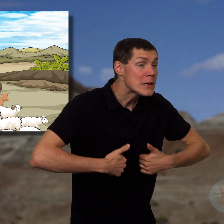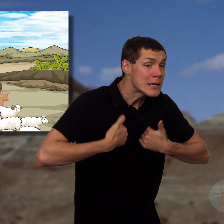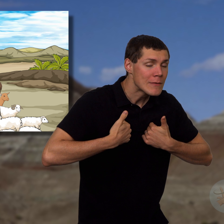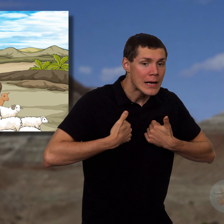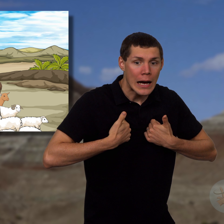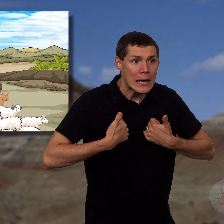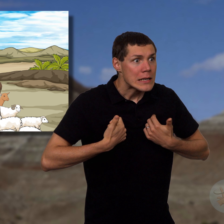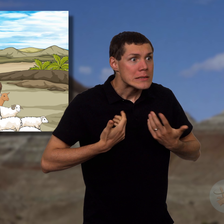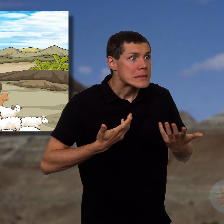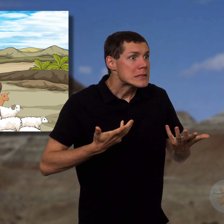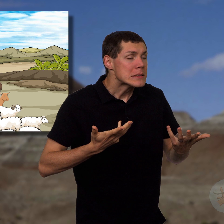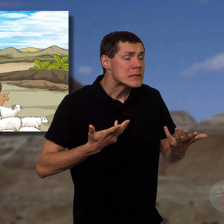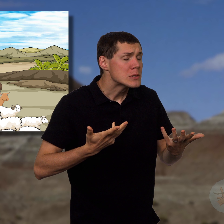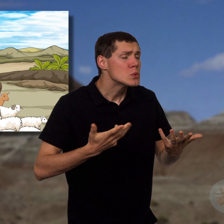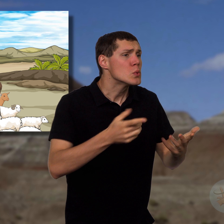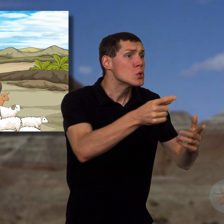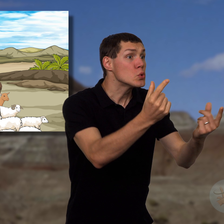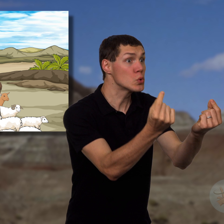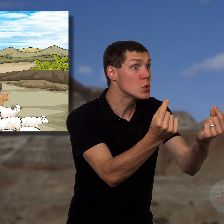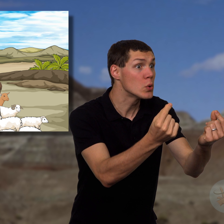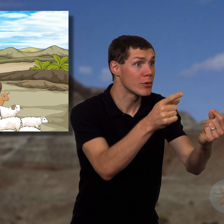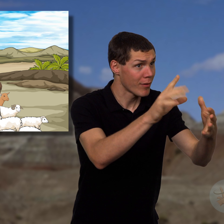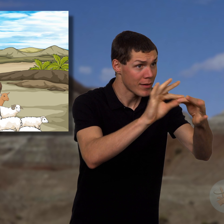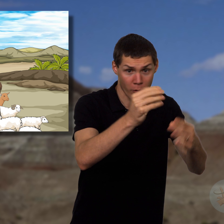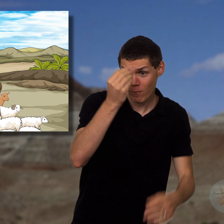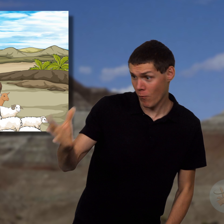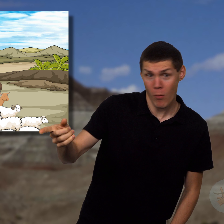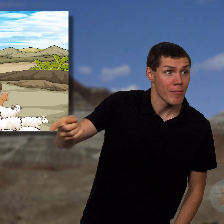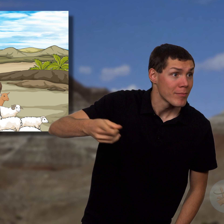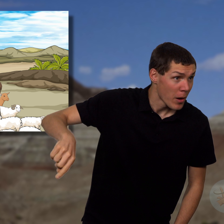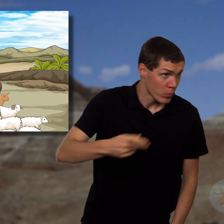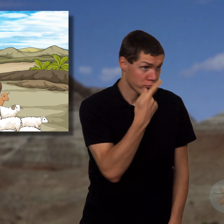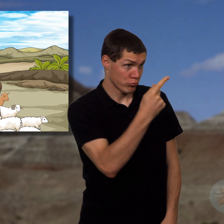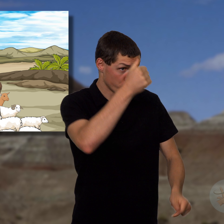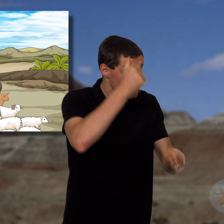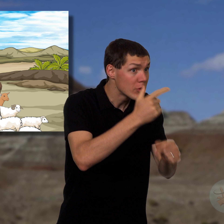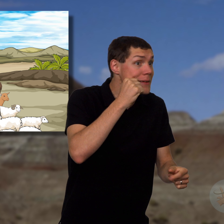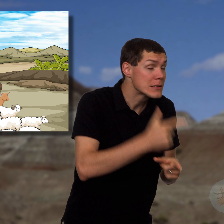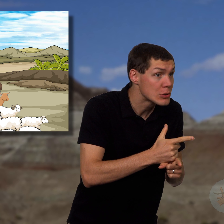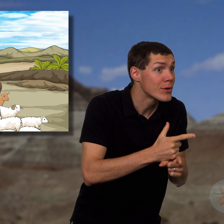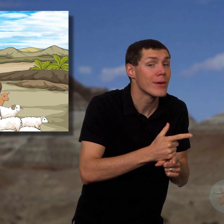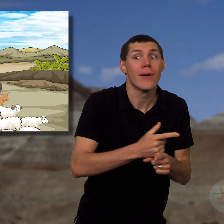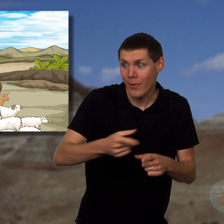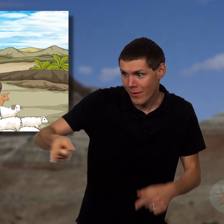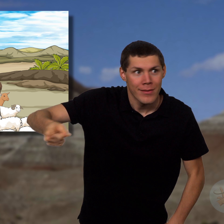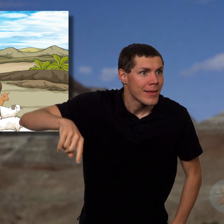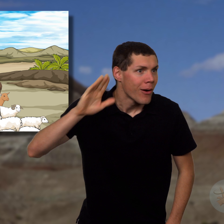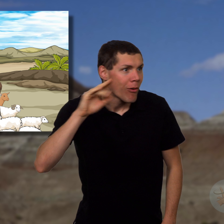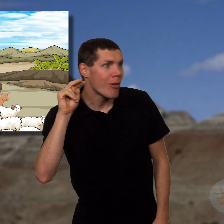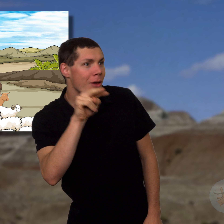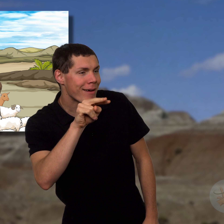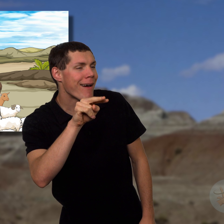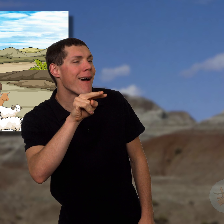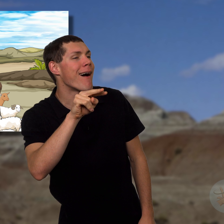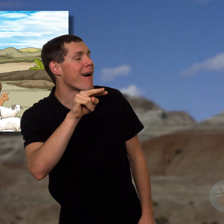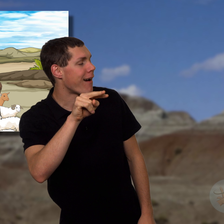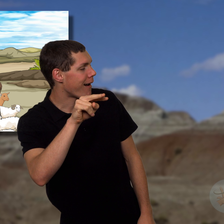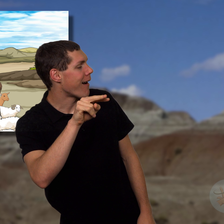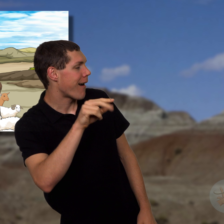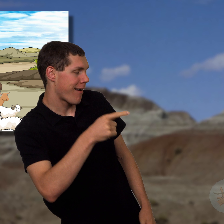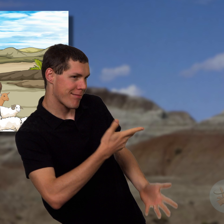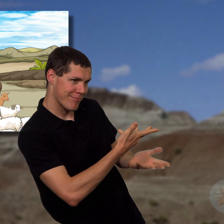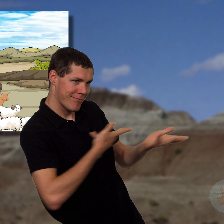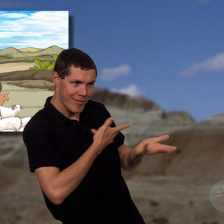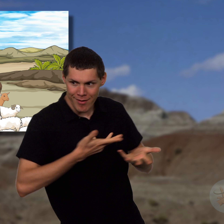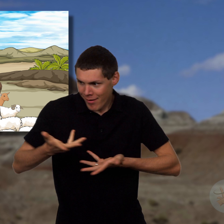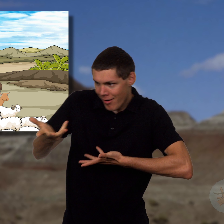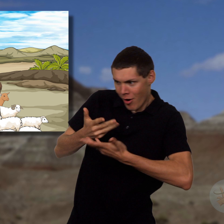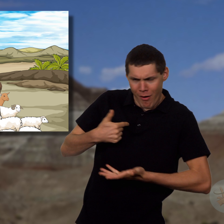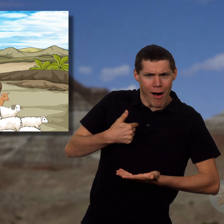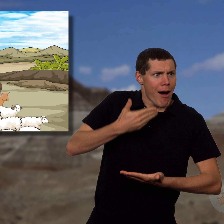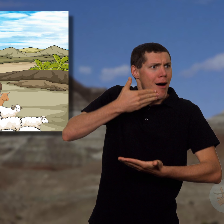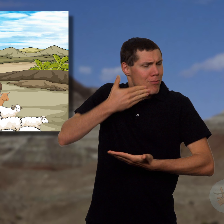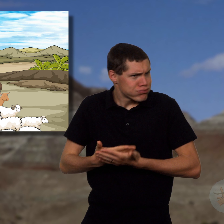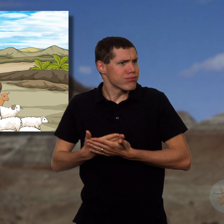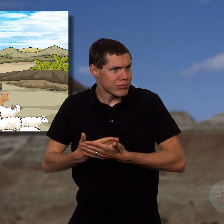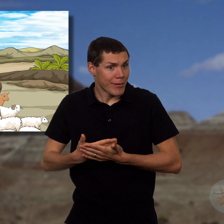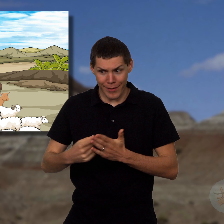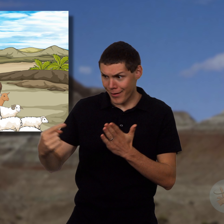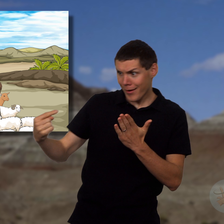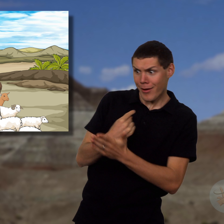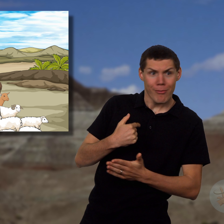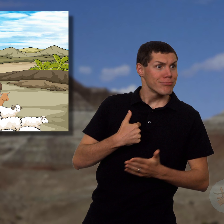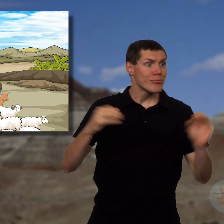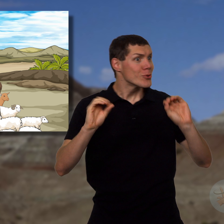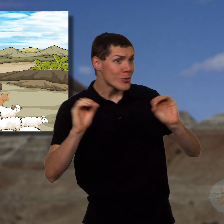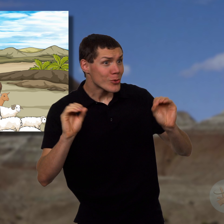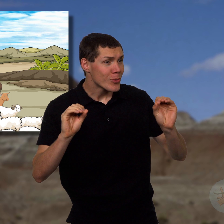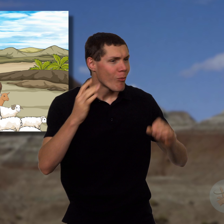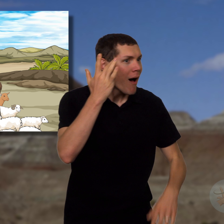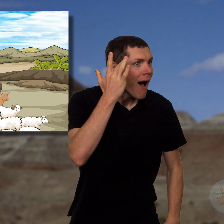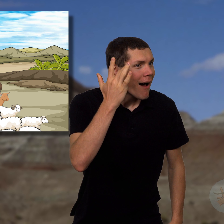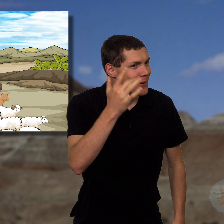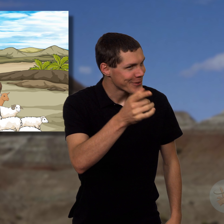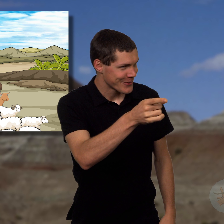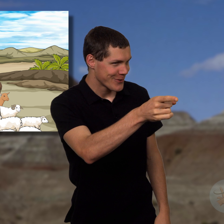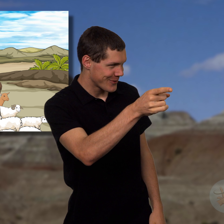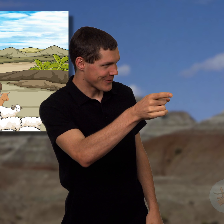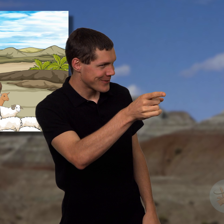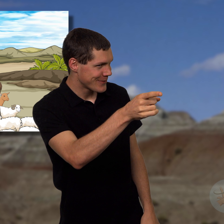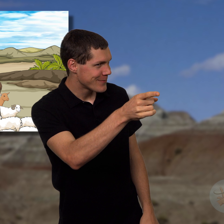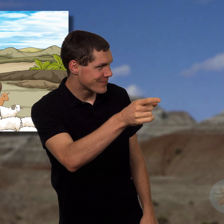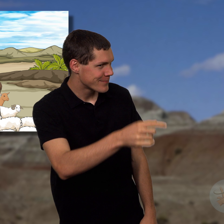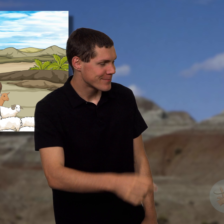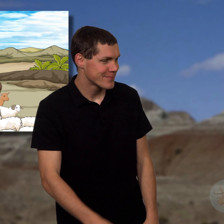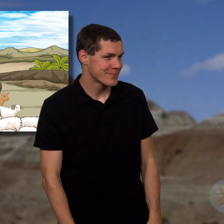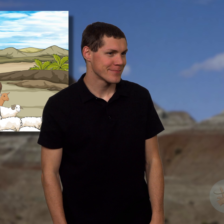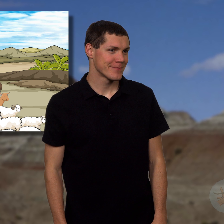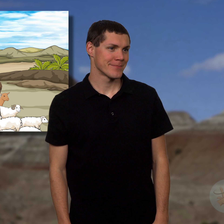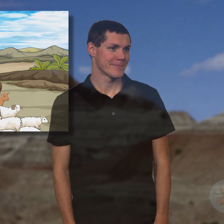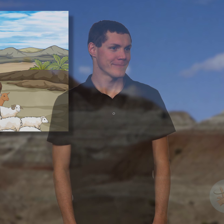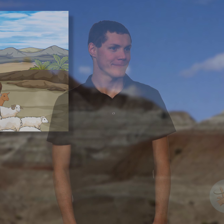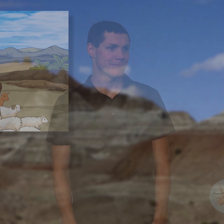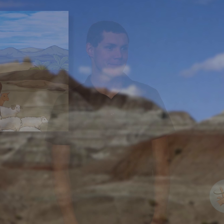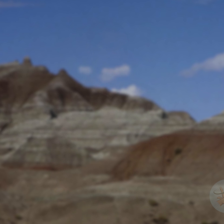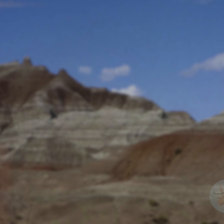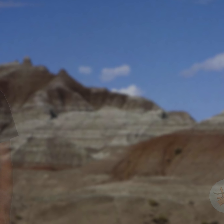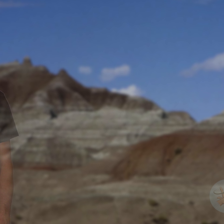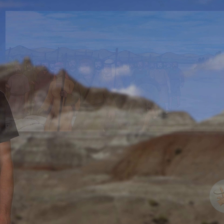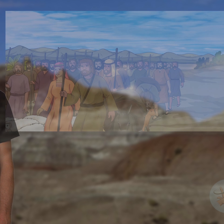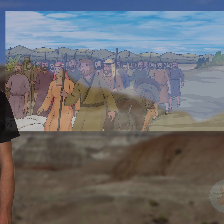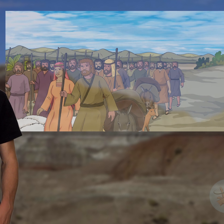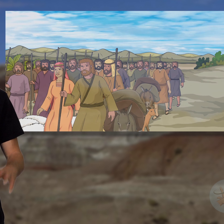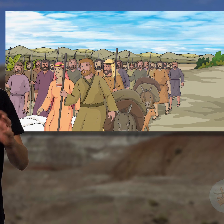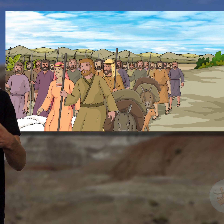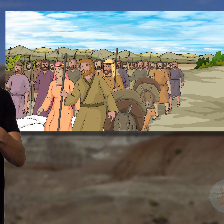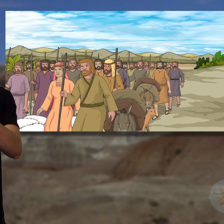Please say you are my sister, so that I will be treated well for your sake, and on account of you my life will be spared.”